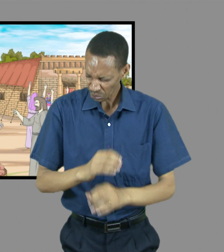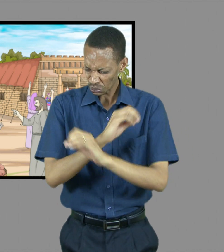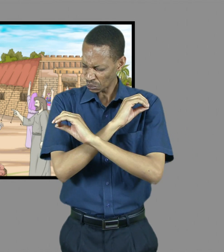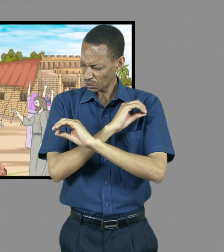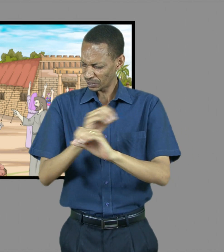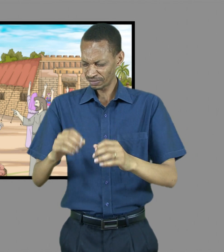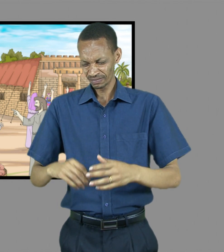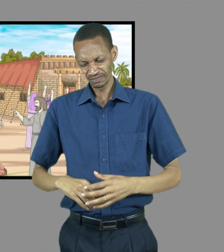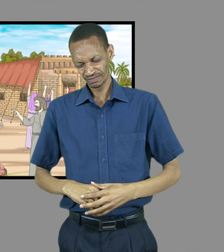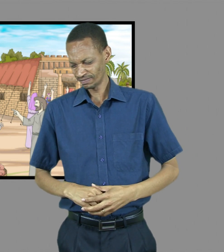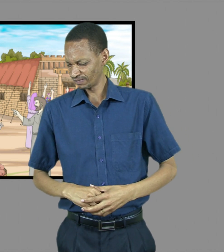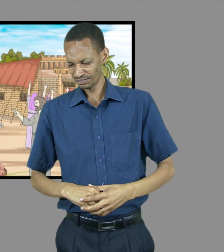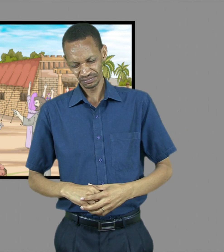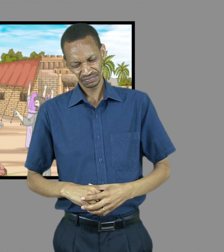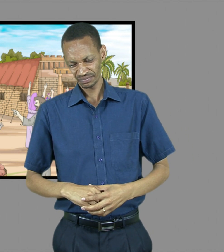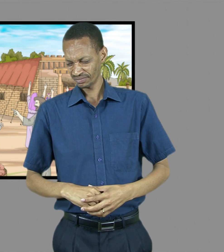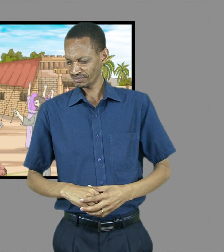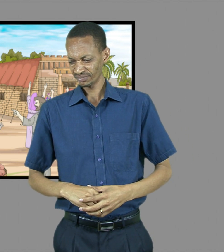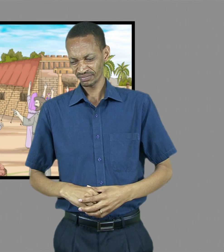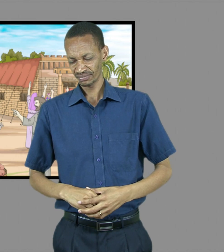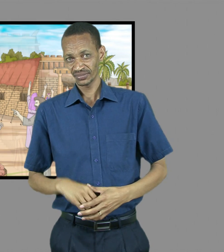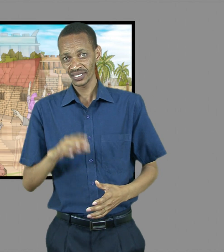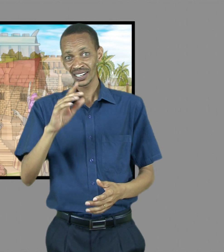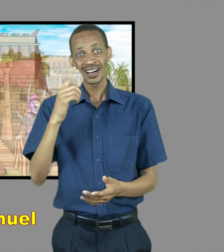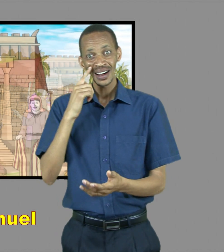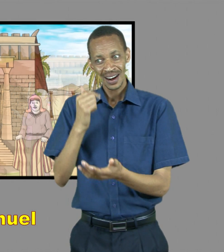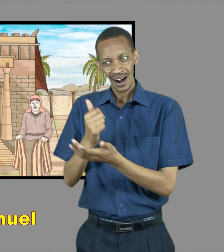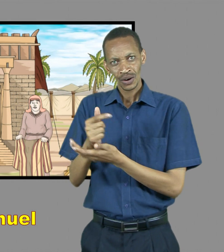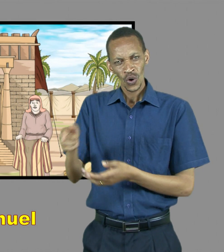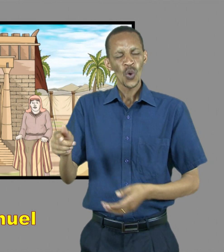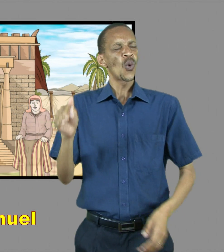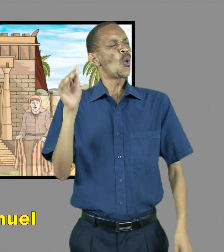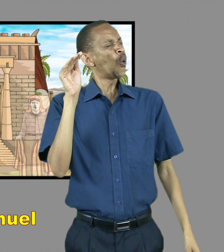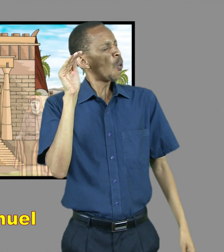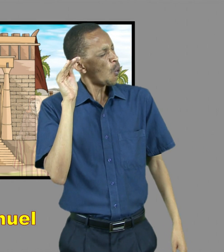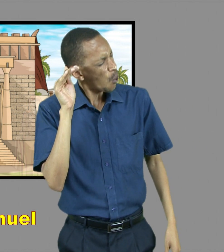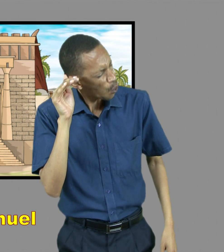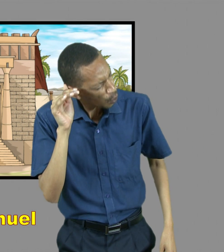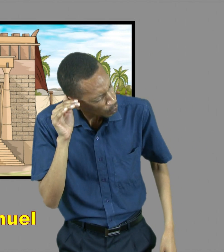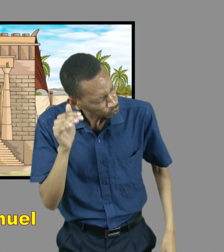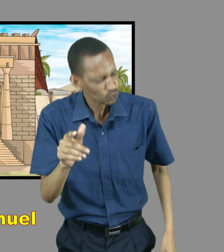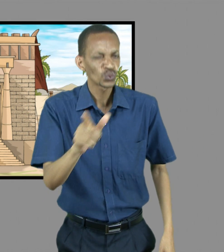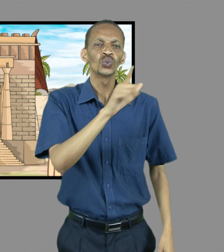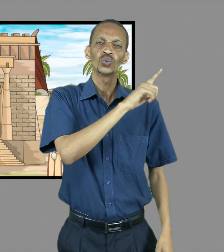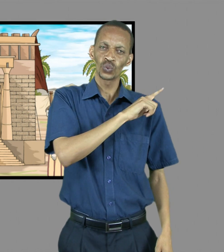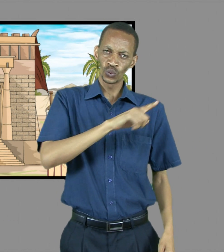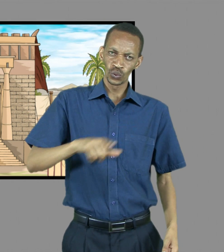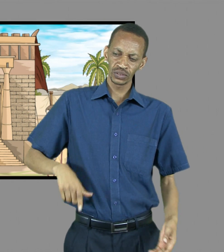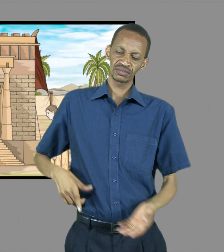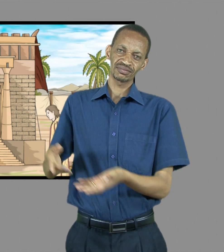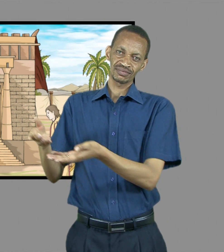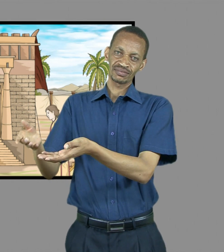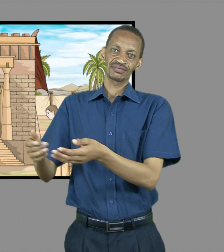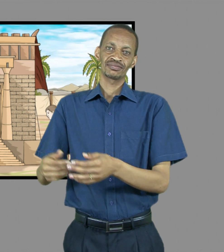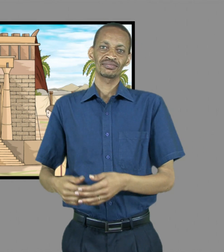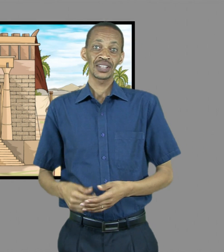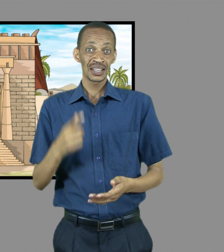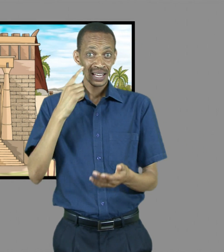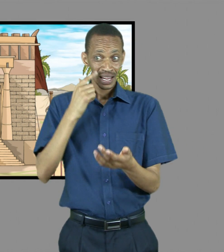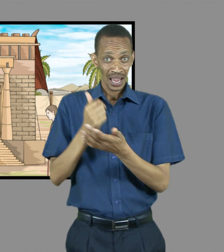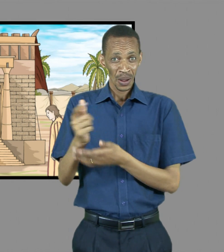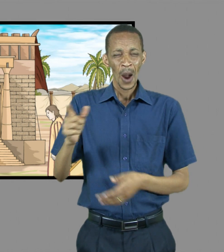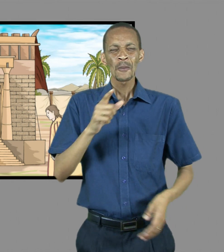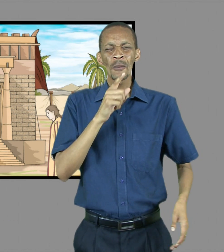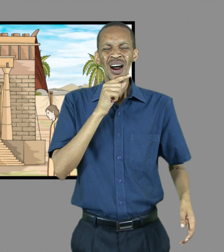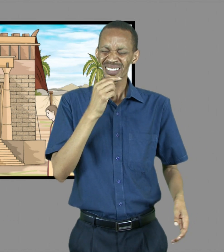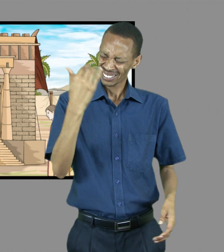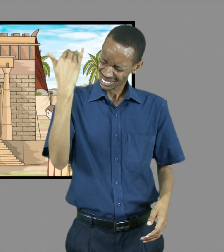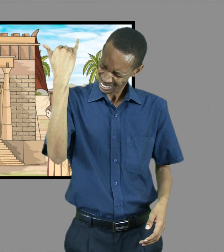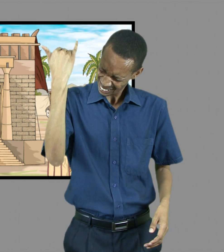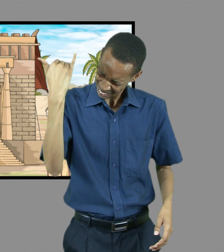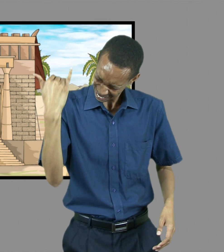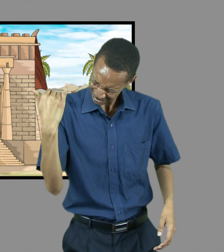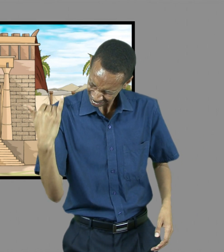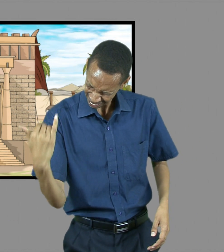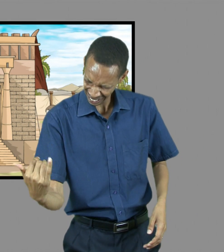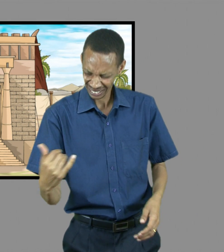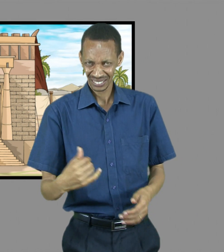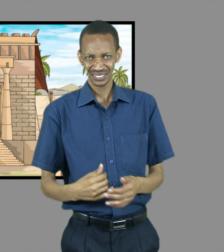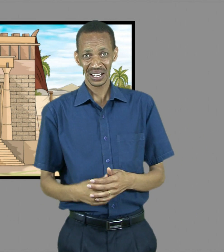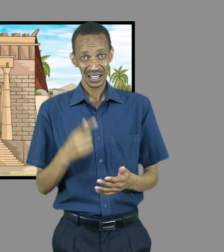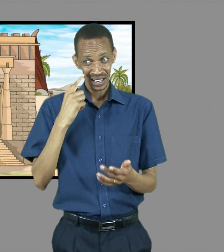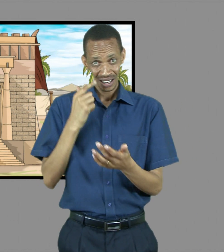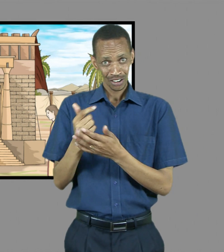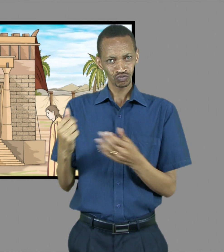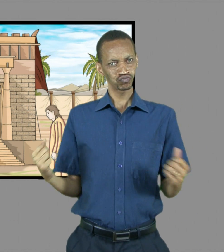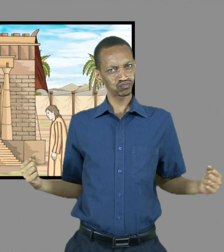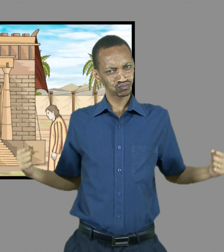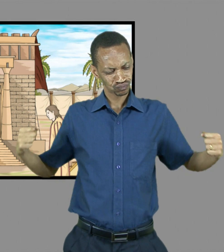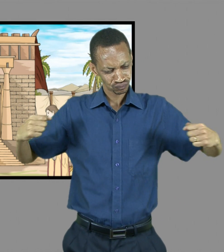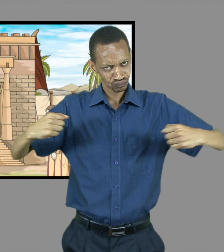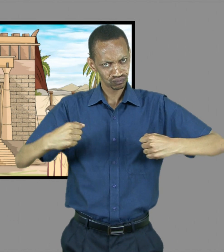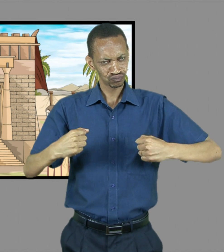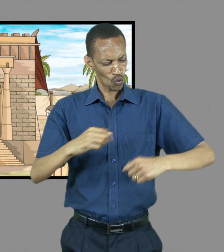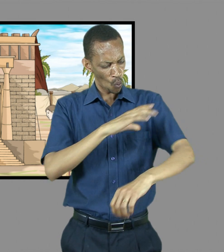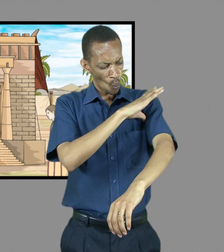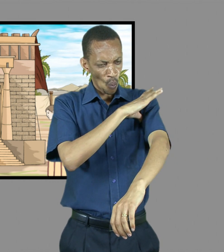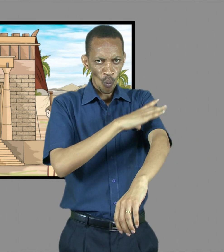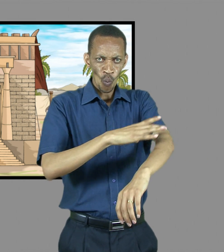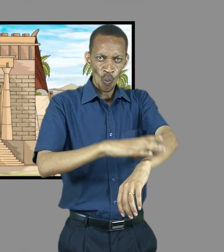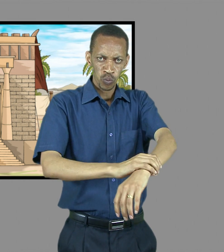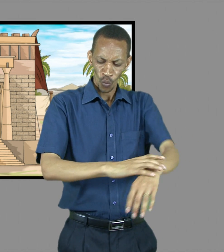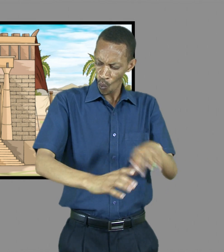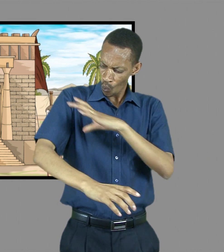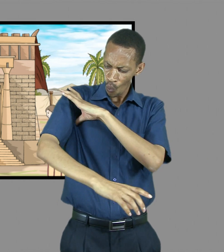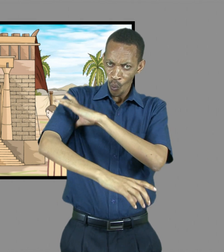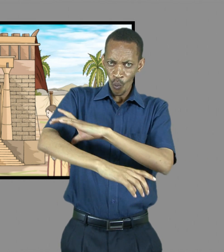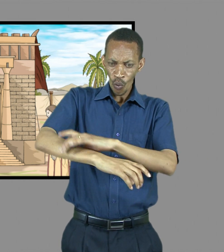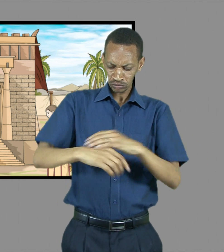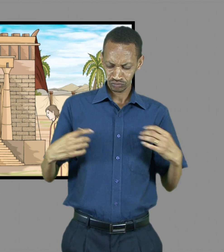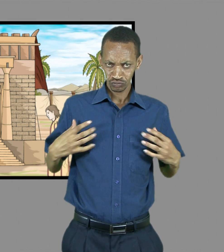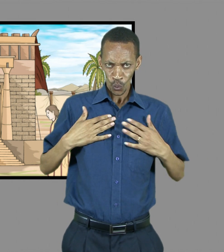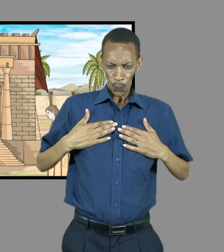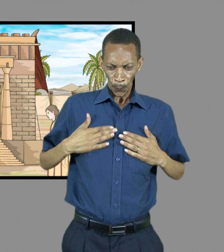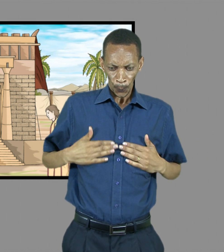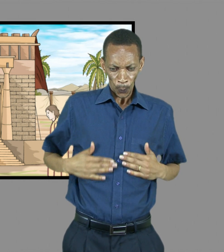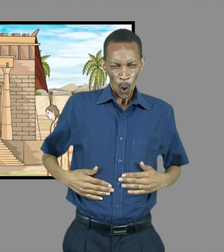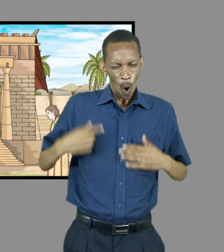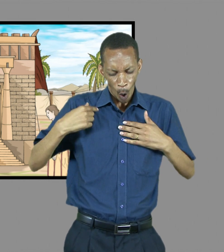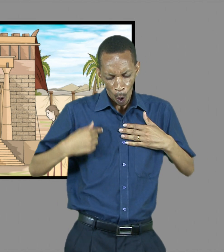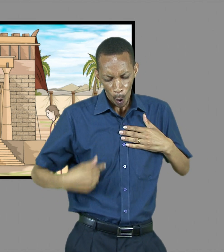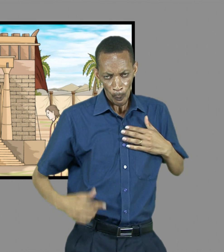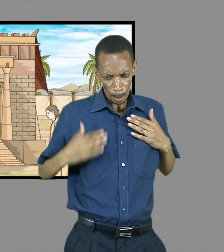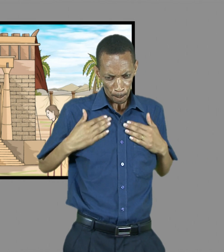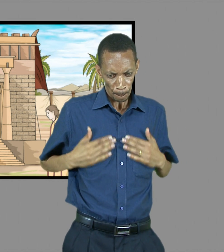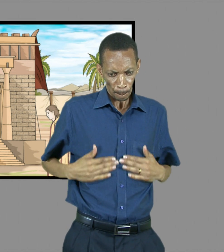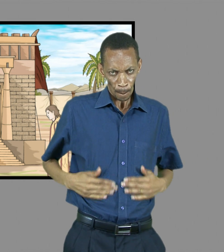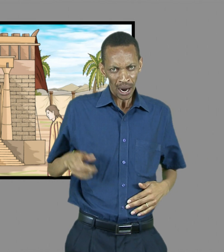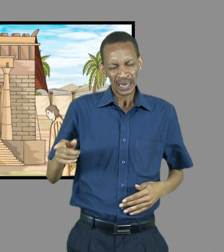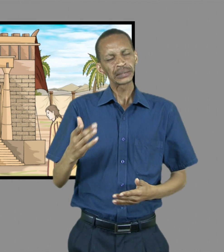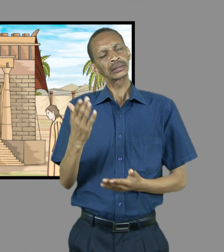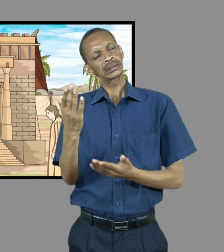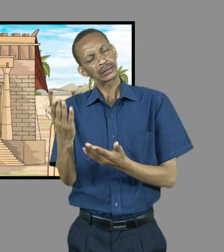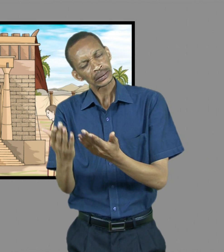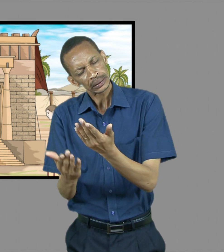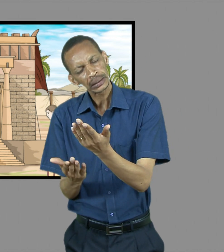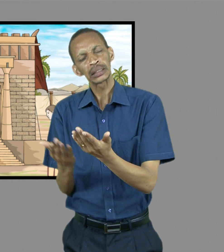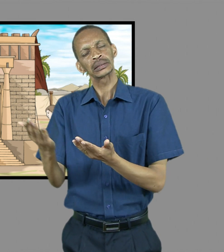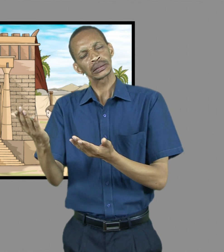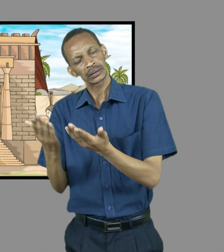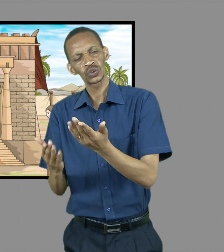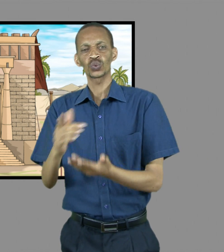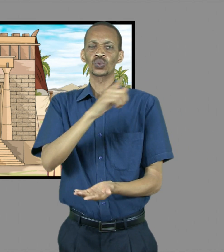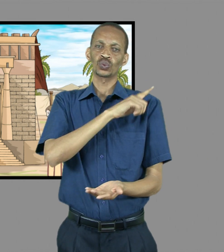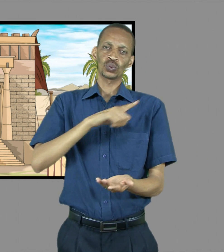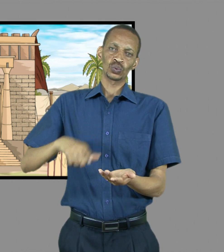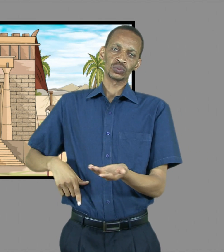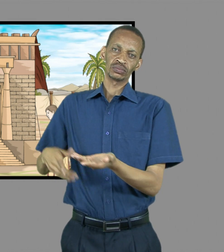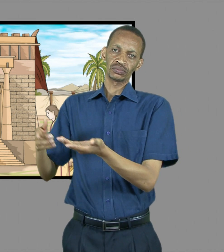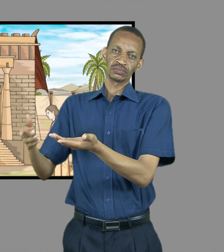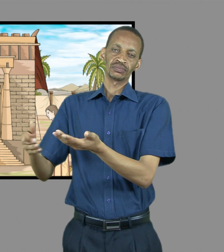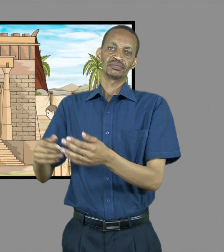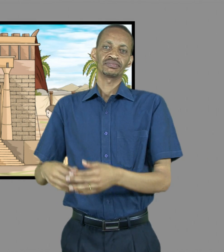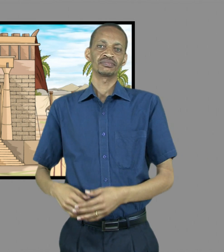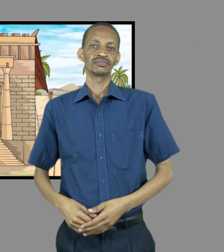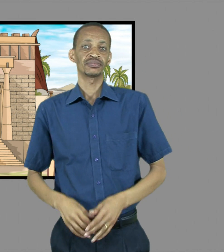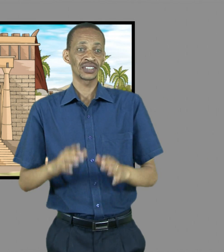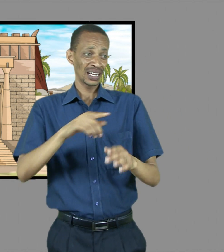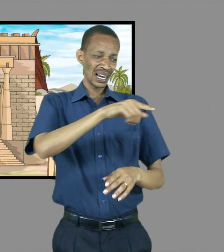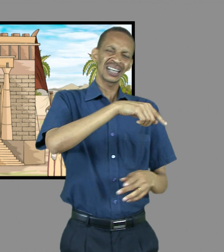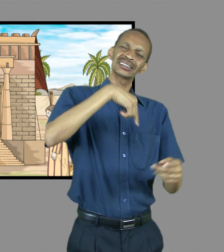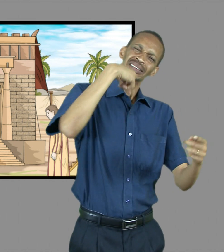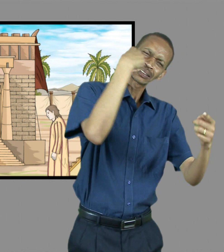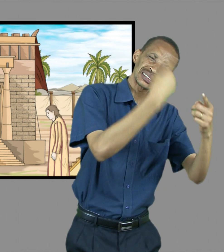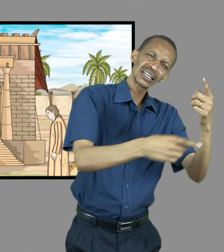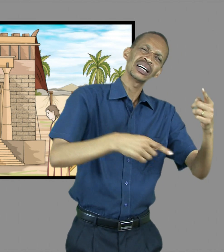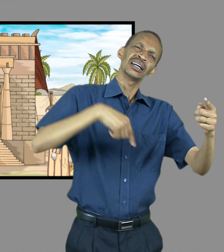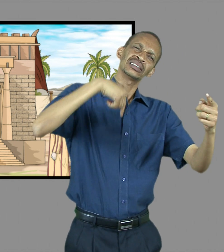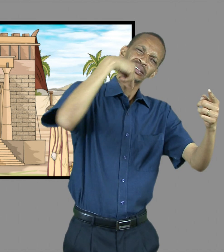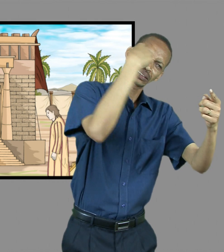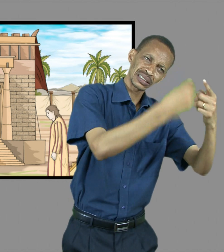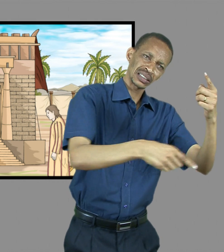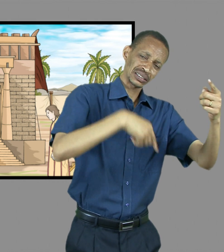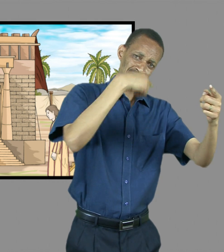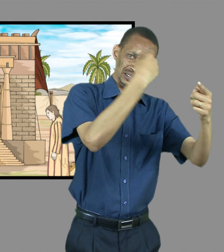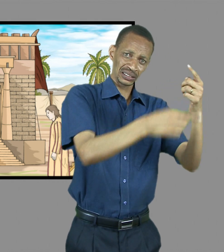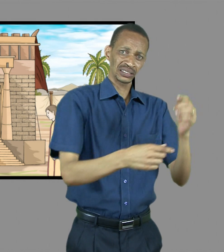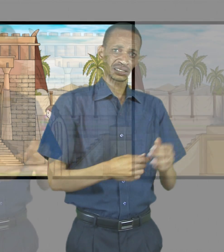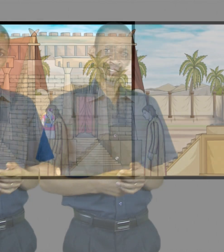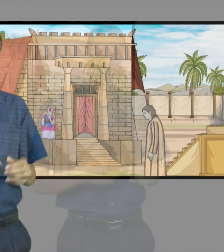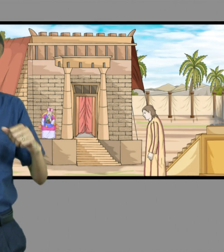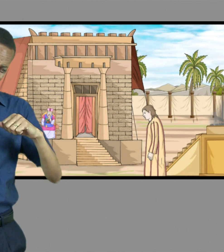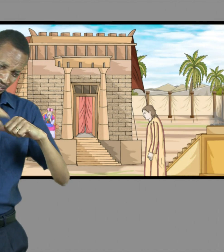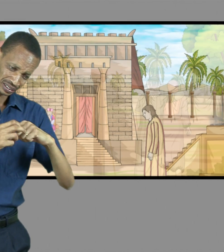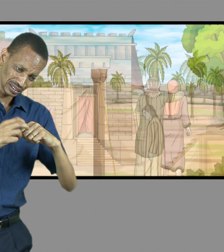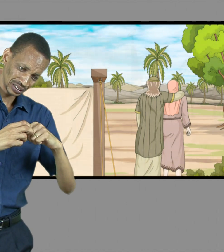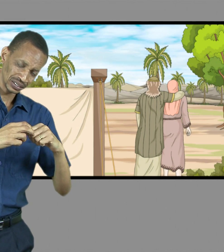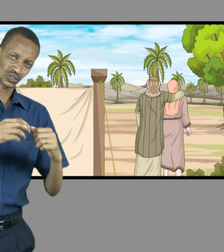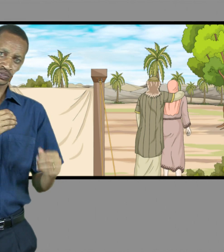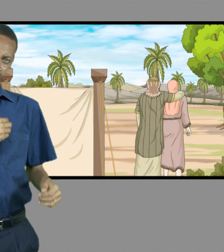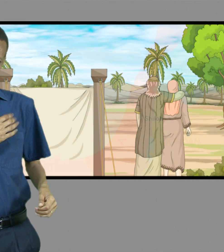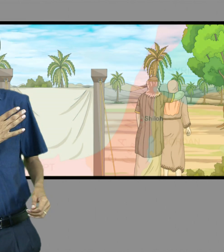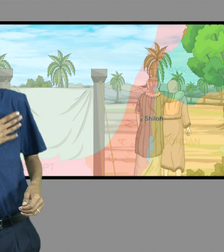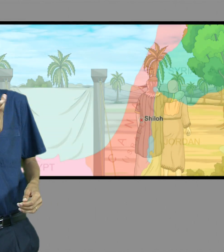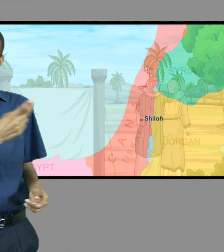Now Samuel was ministering before the LORD—a boy wearing a linen ephod.